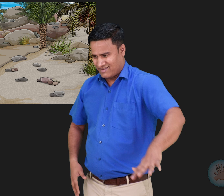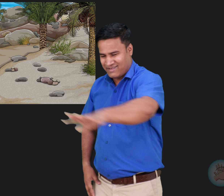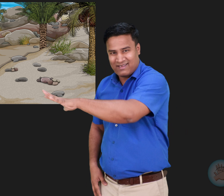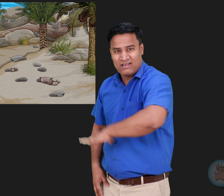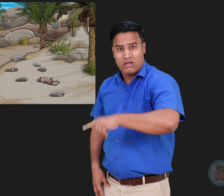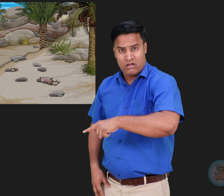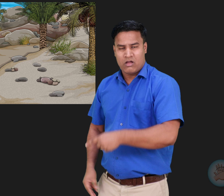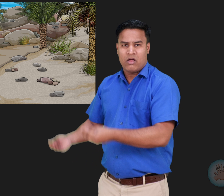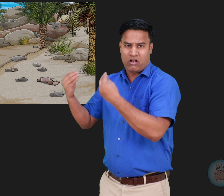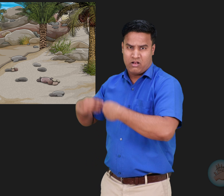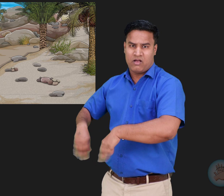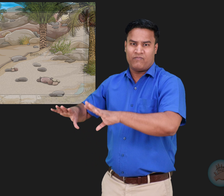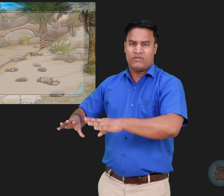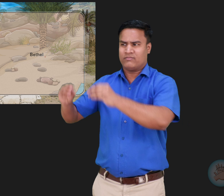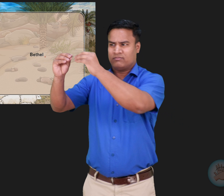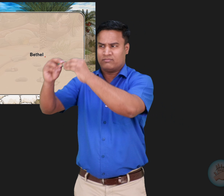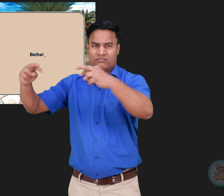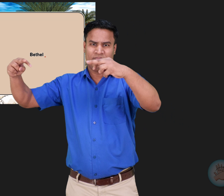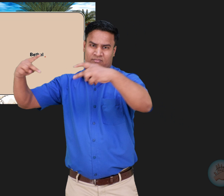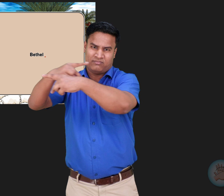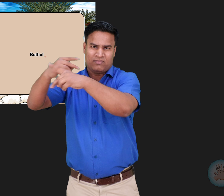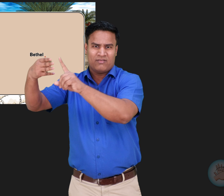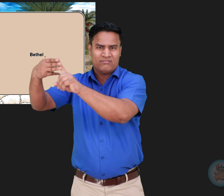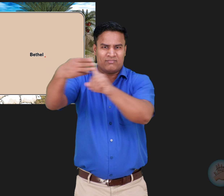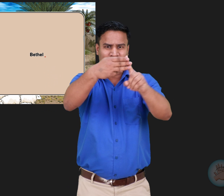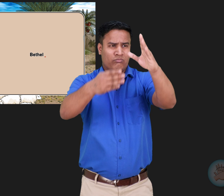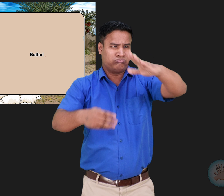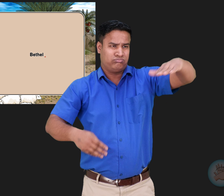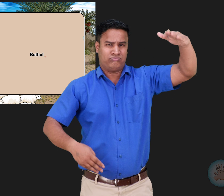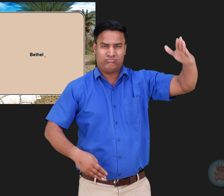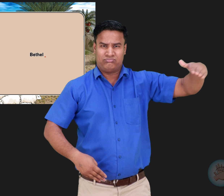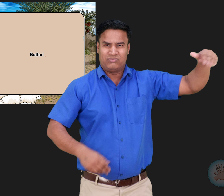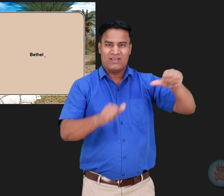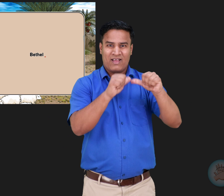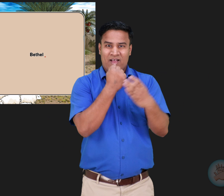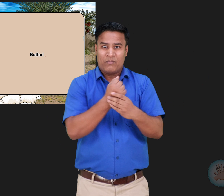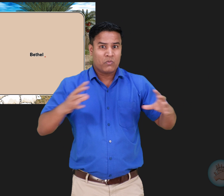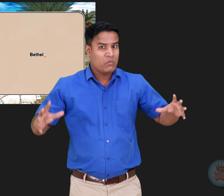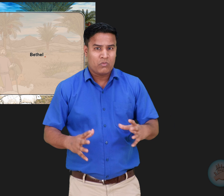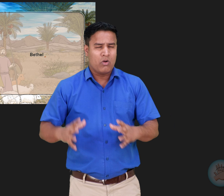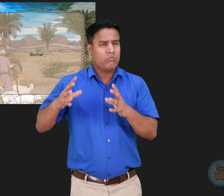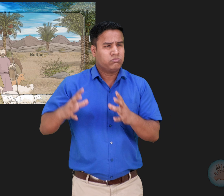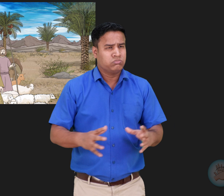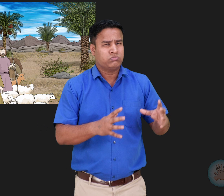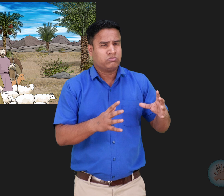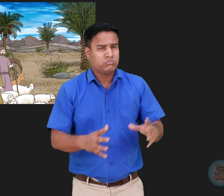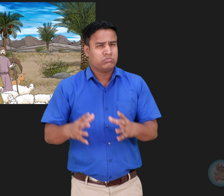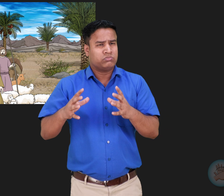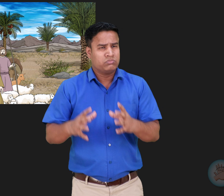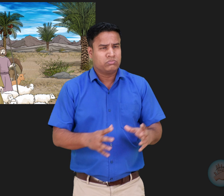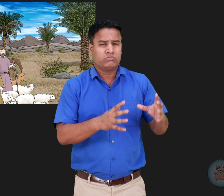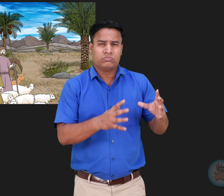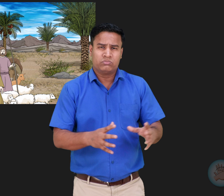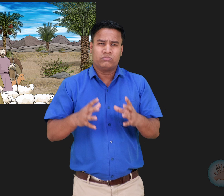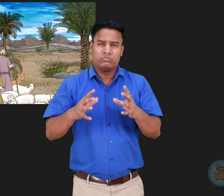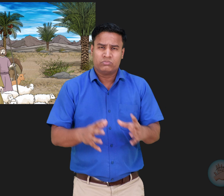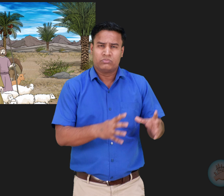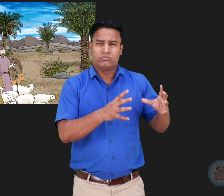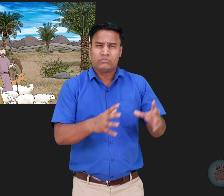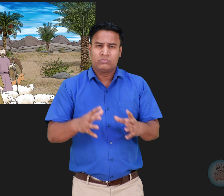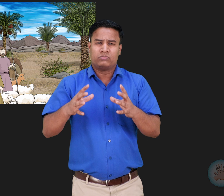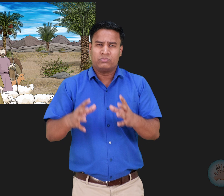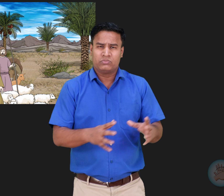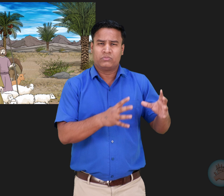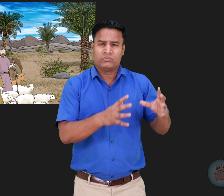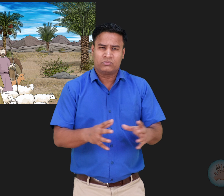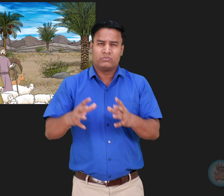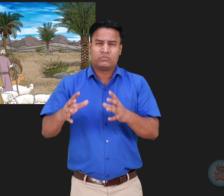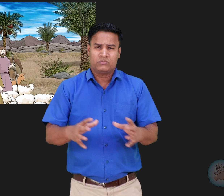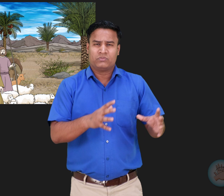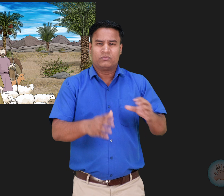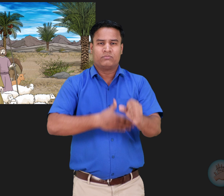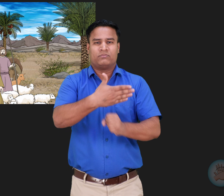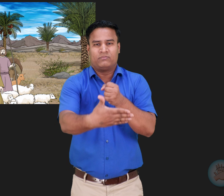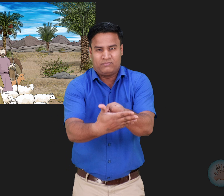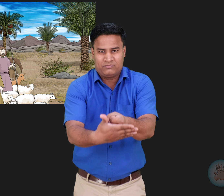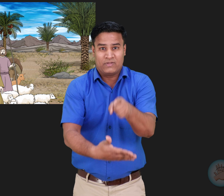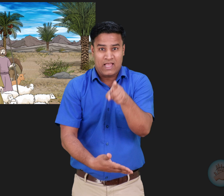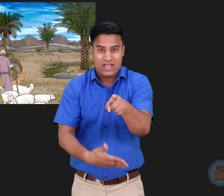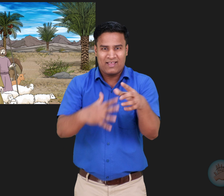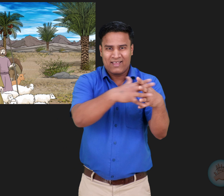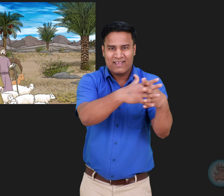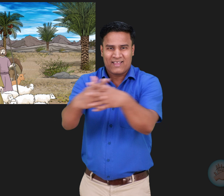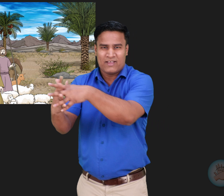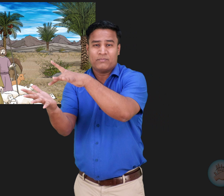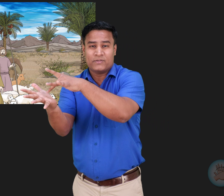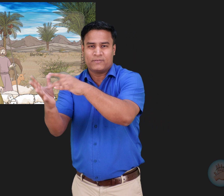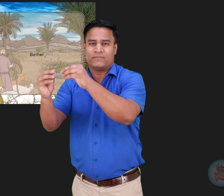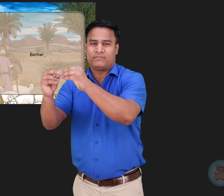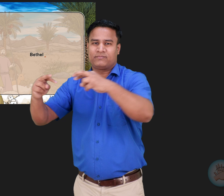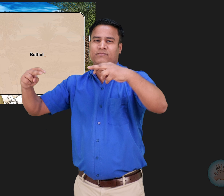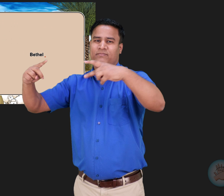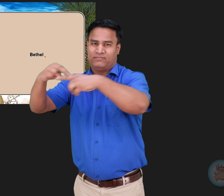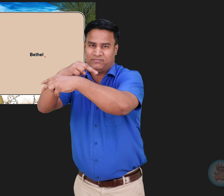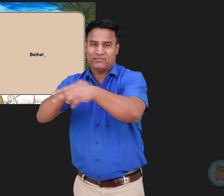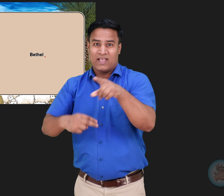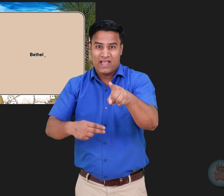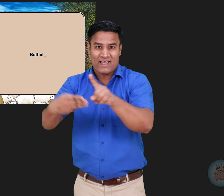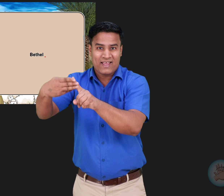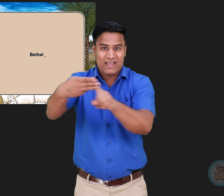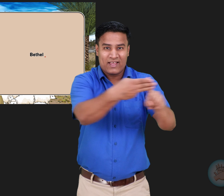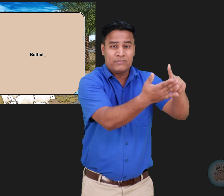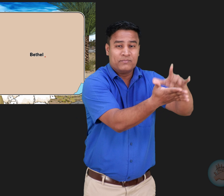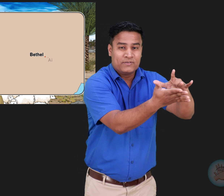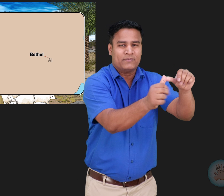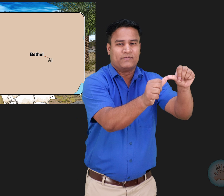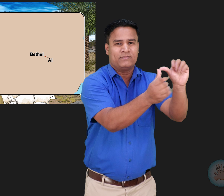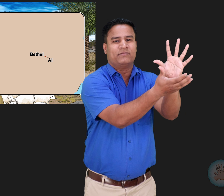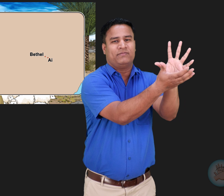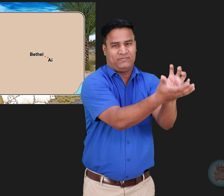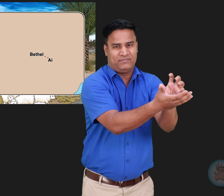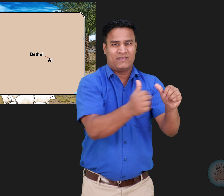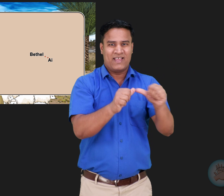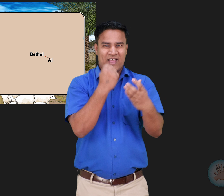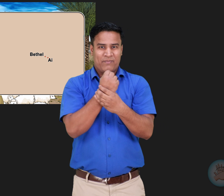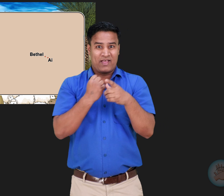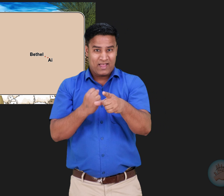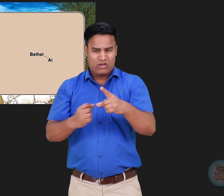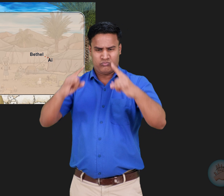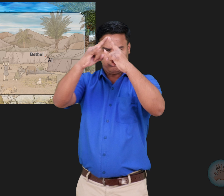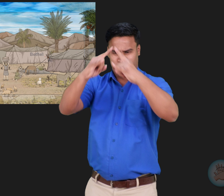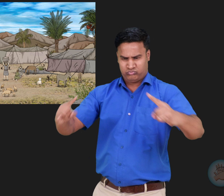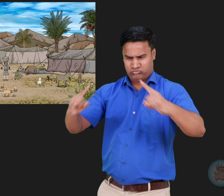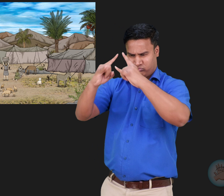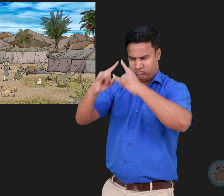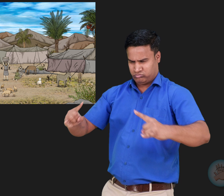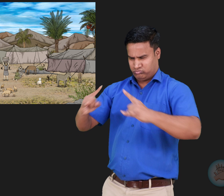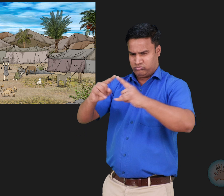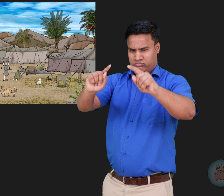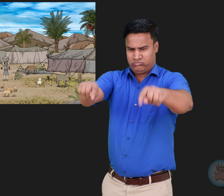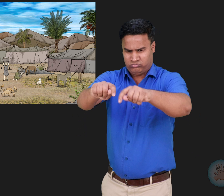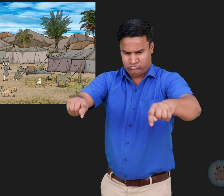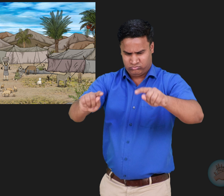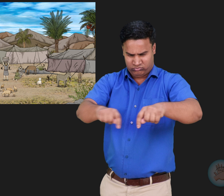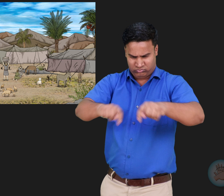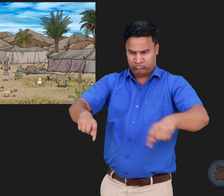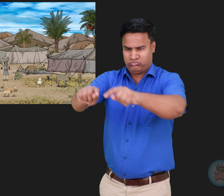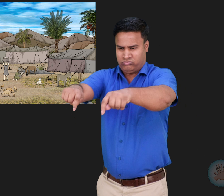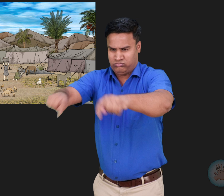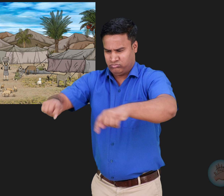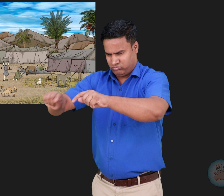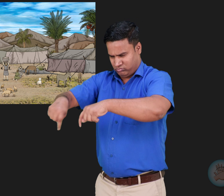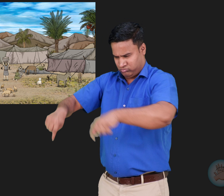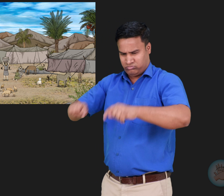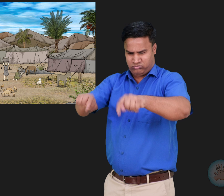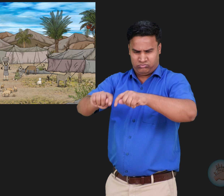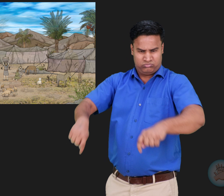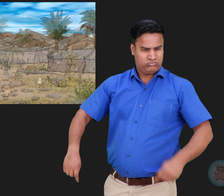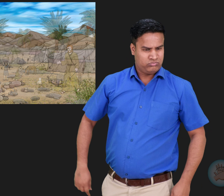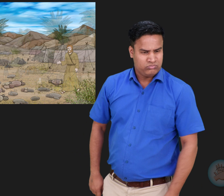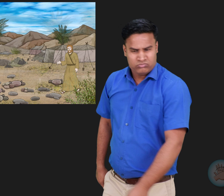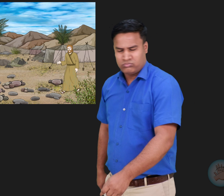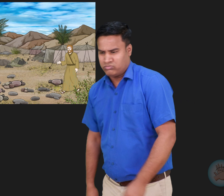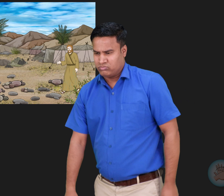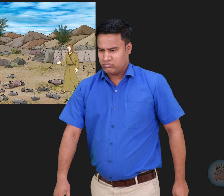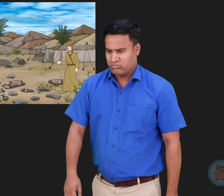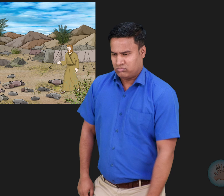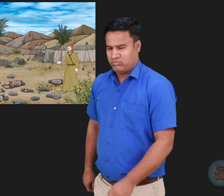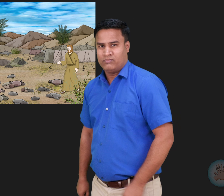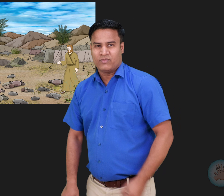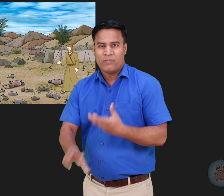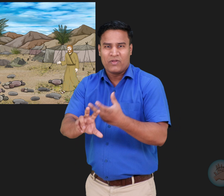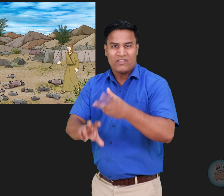From there Abram moved on to the hill country east of Bethel and pitched his tent, with Bethel to the west and Ai to the east.